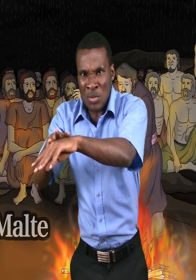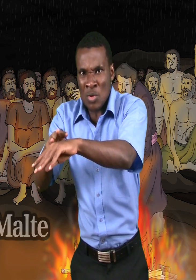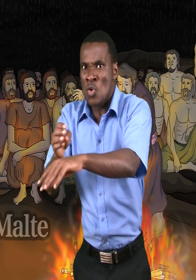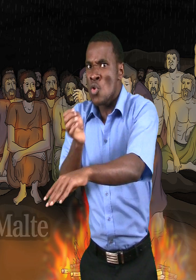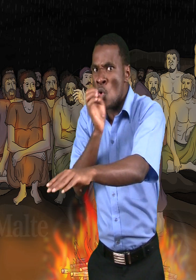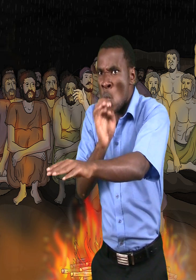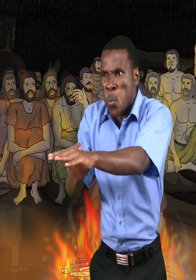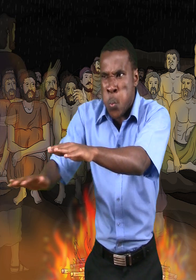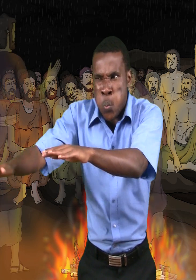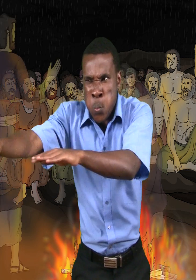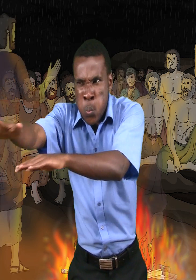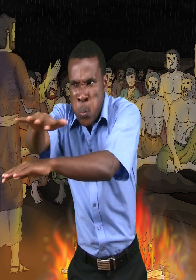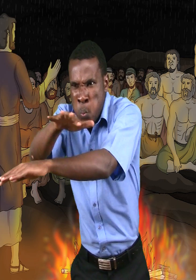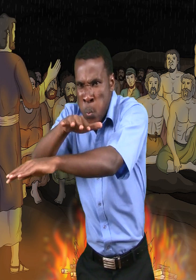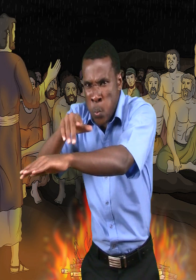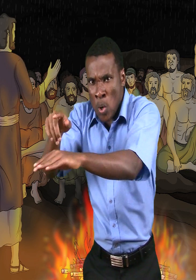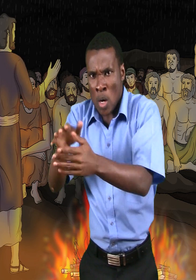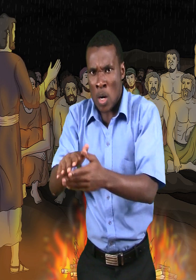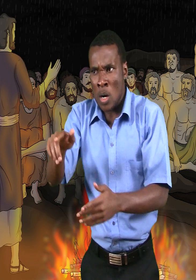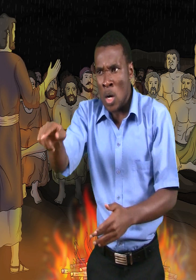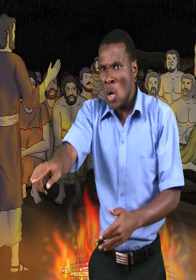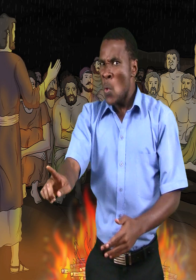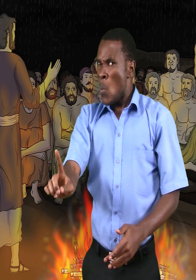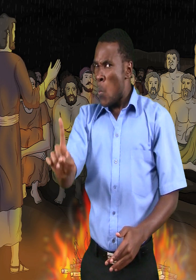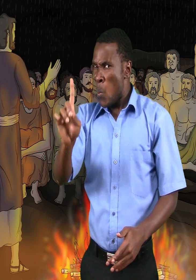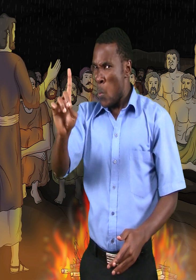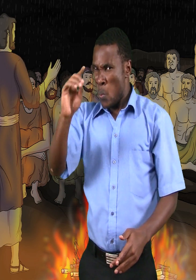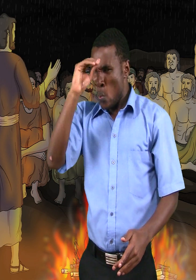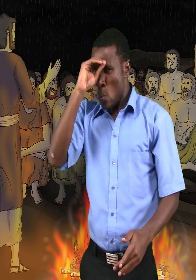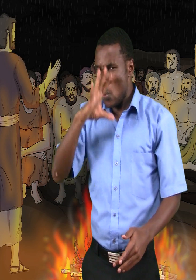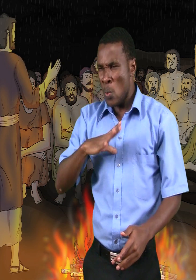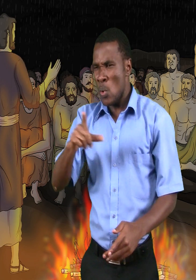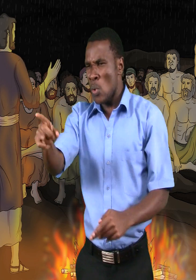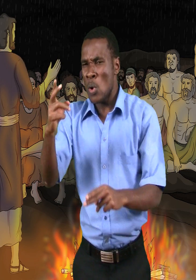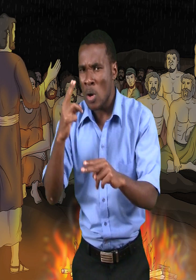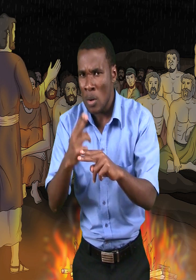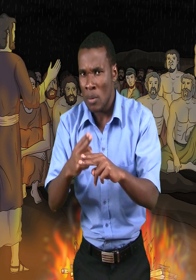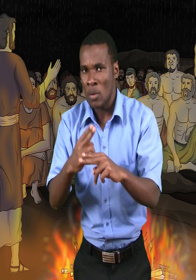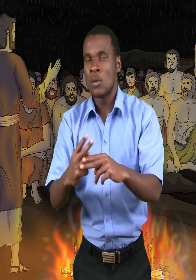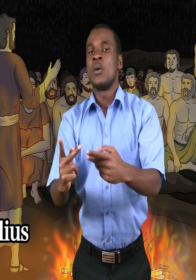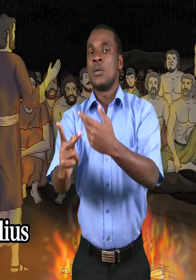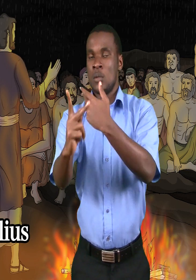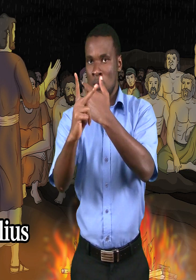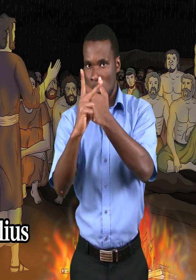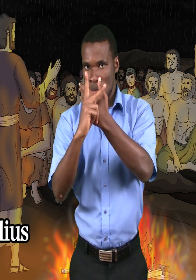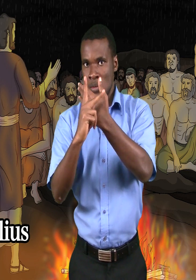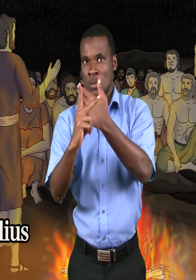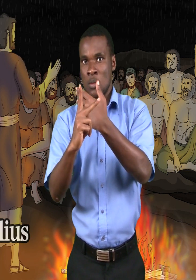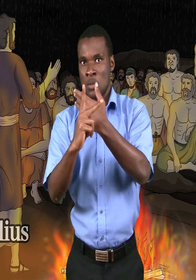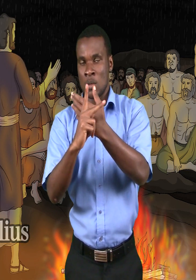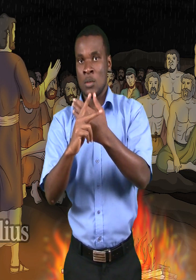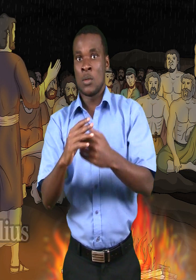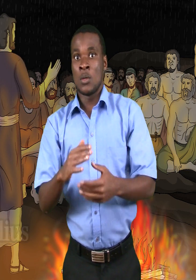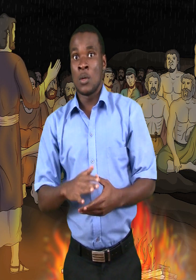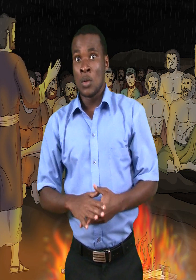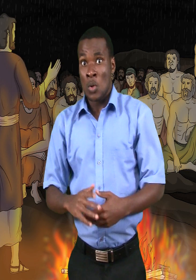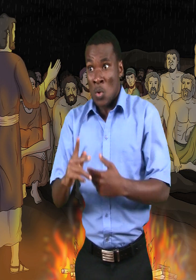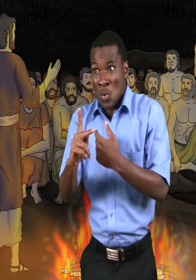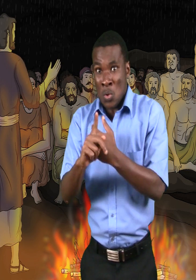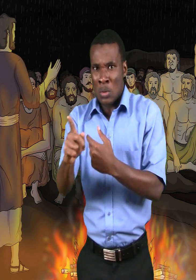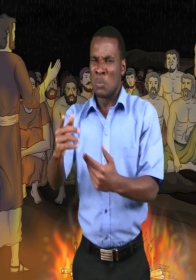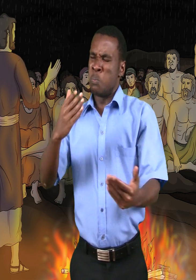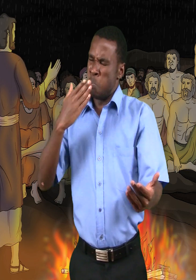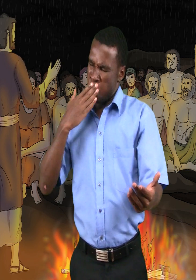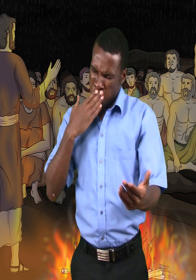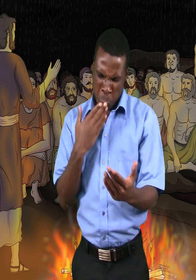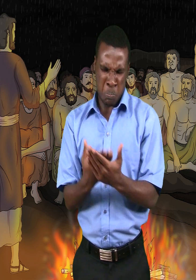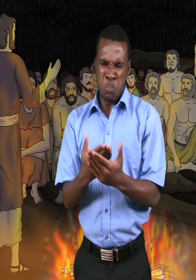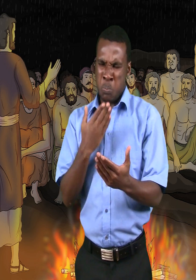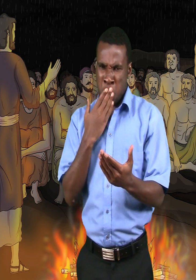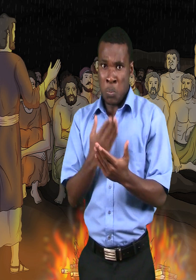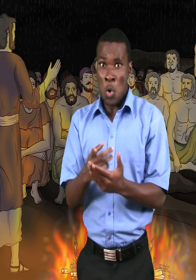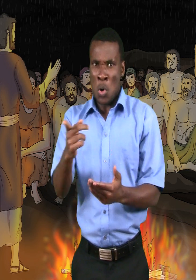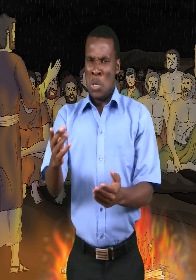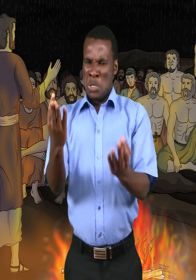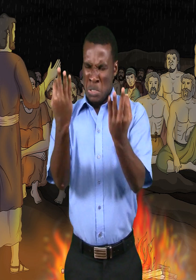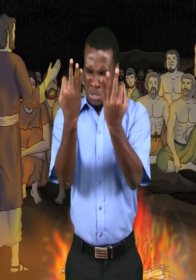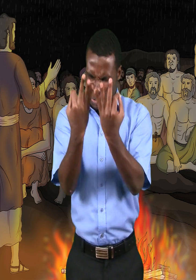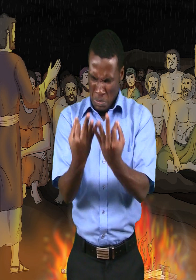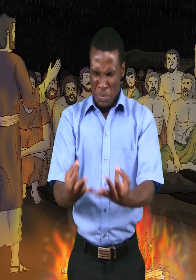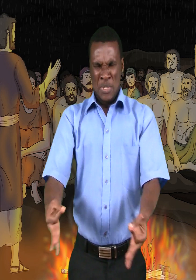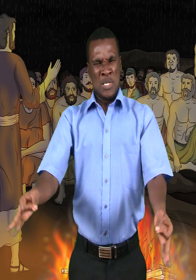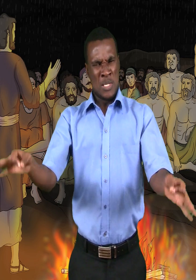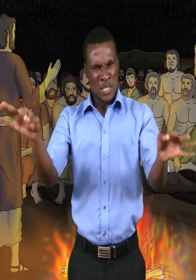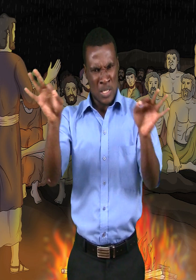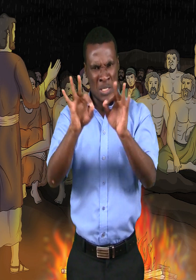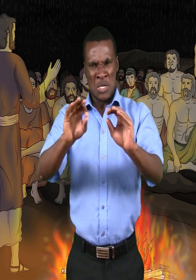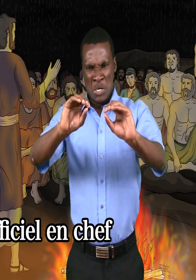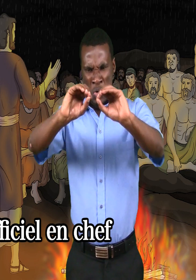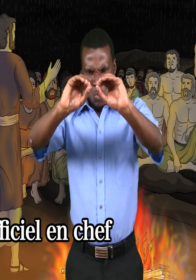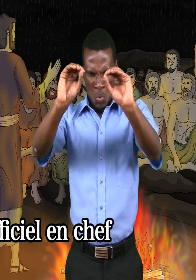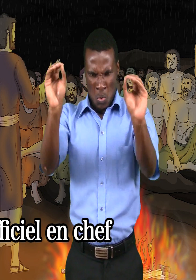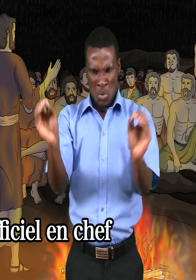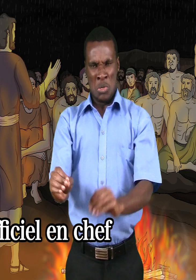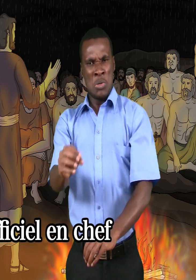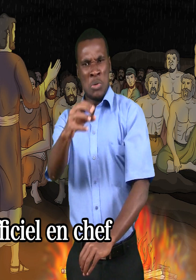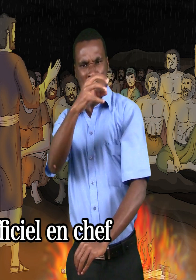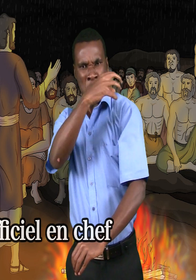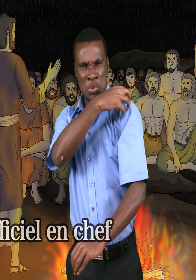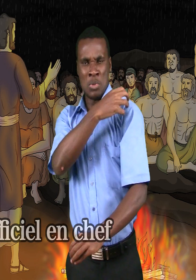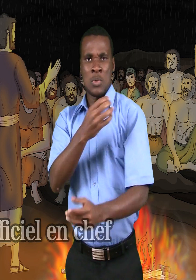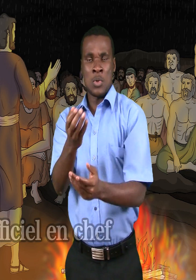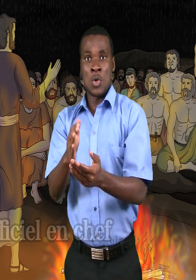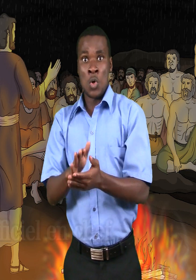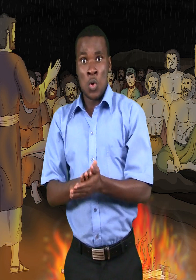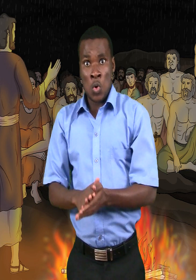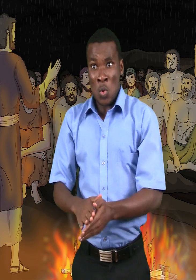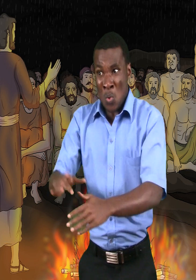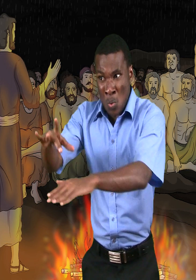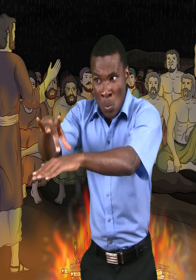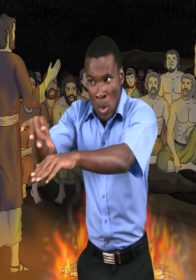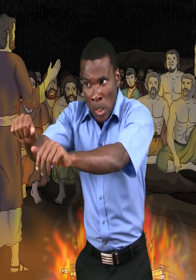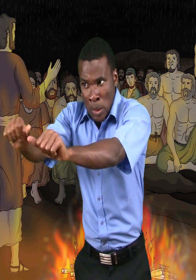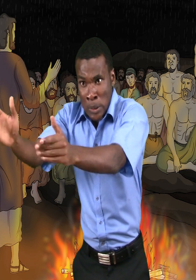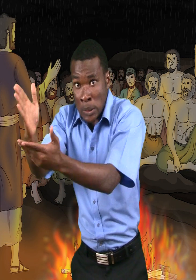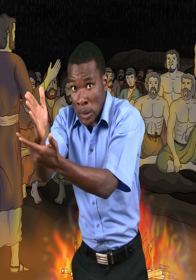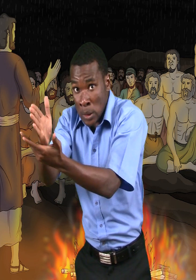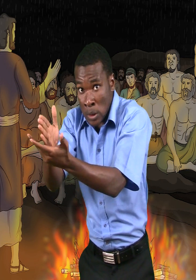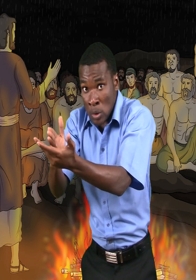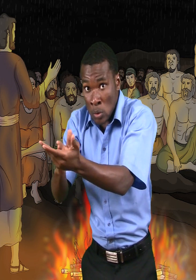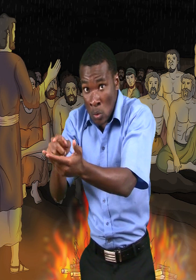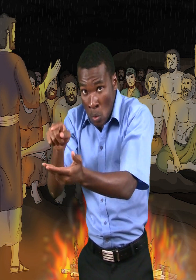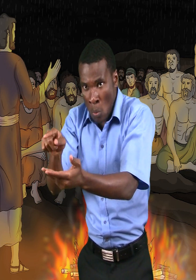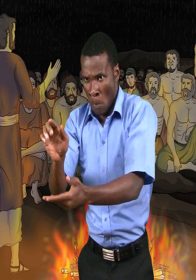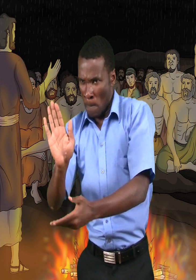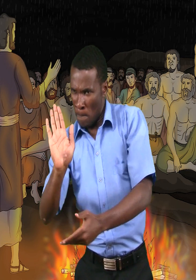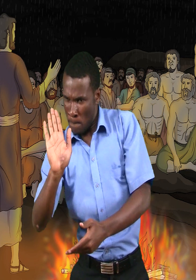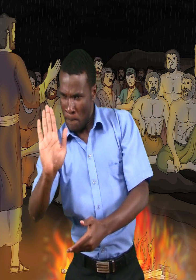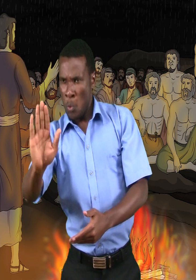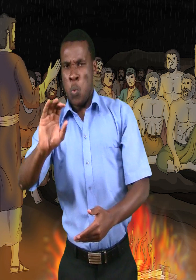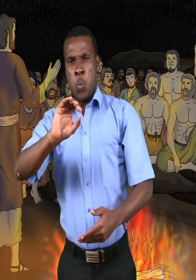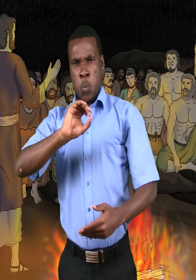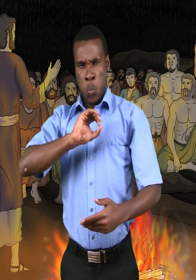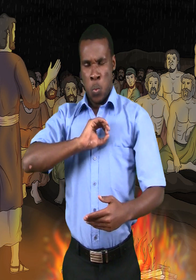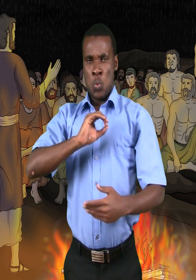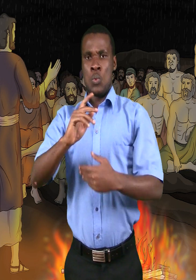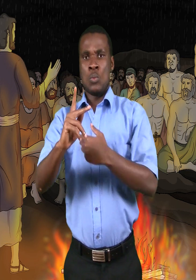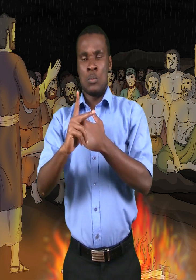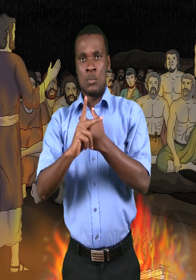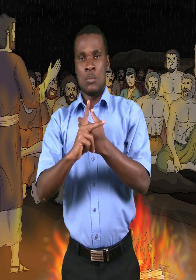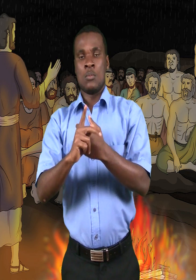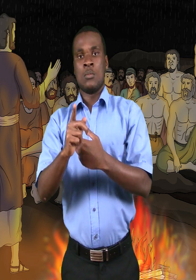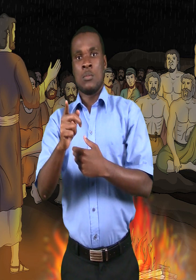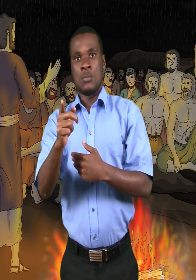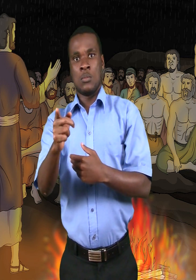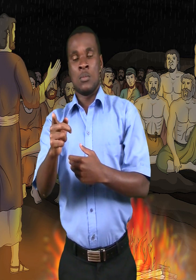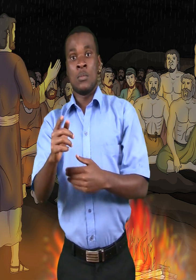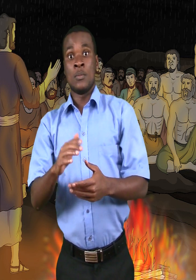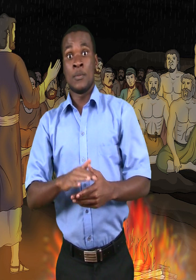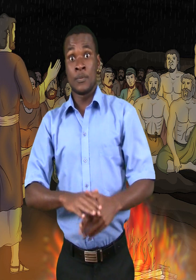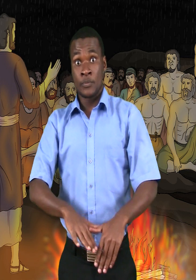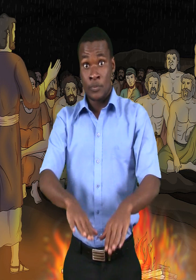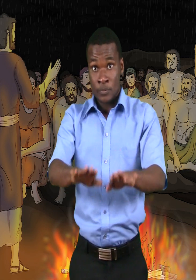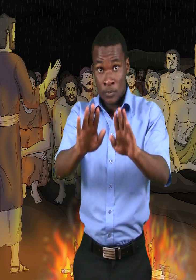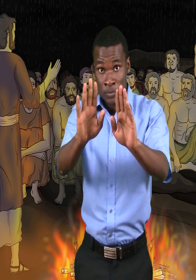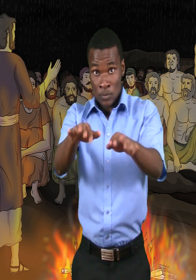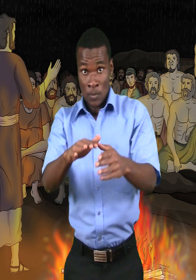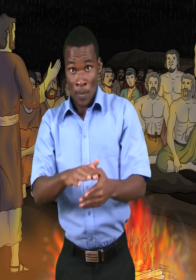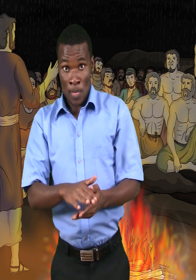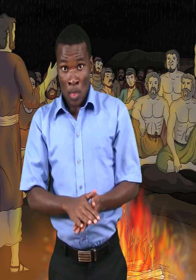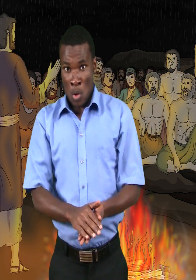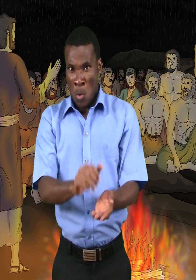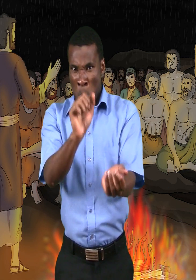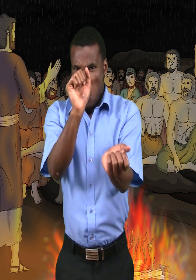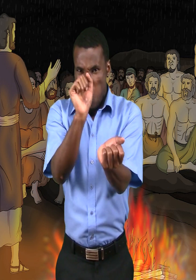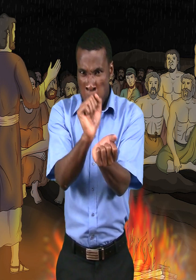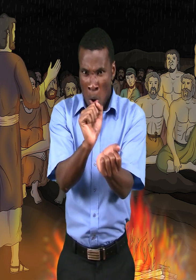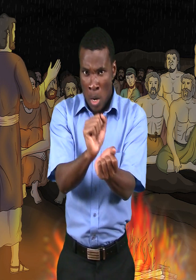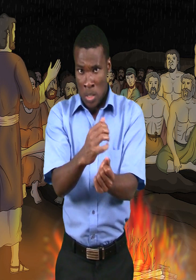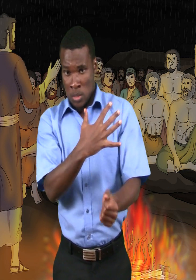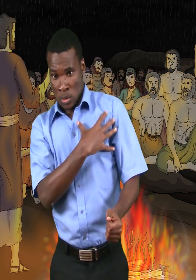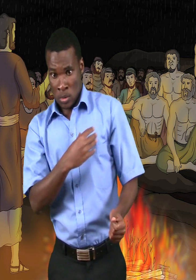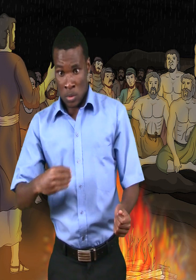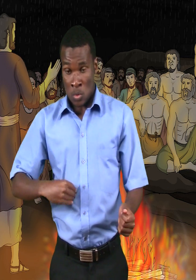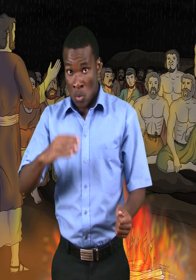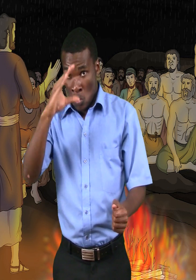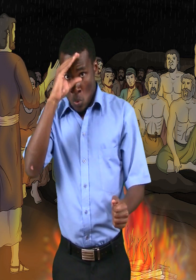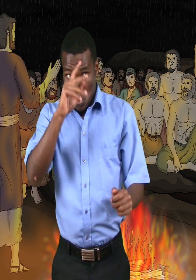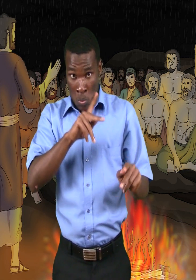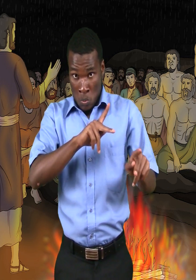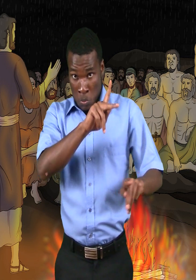Nearby stood an estate belonging to Publius, the chief official of the island.